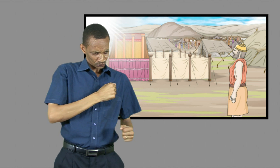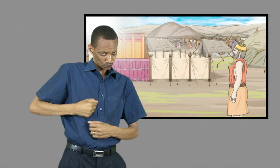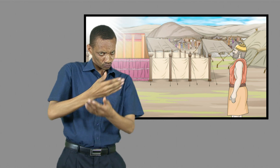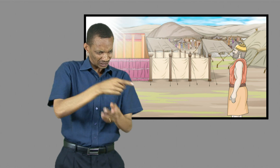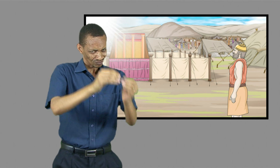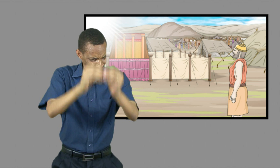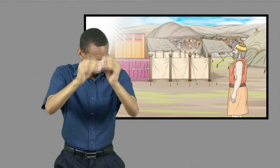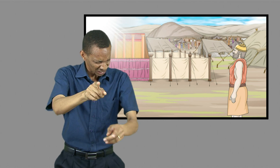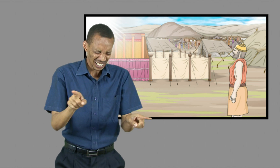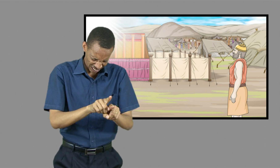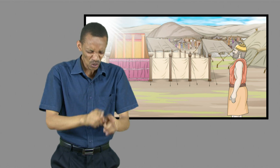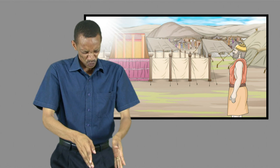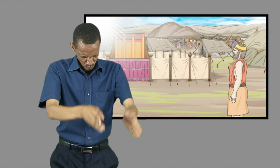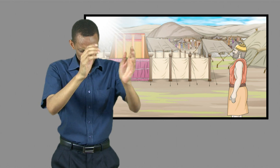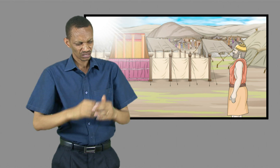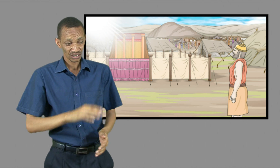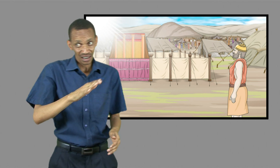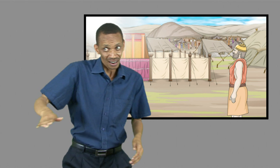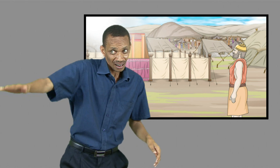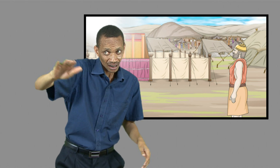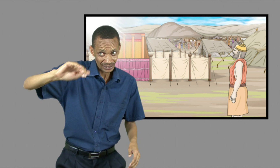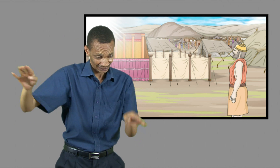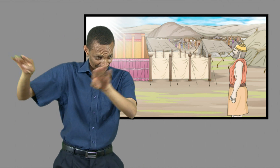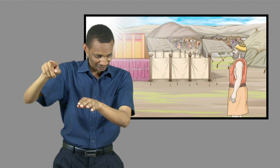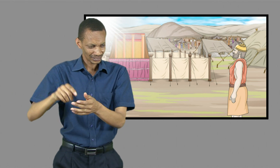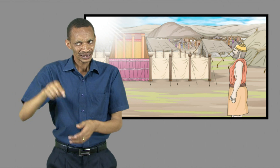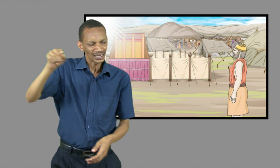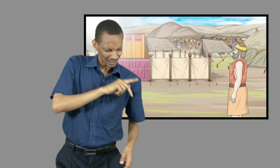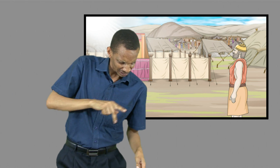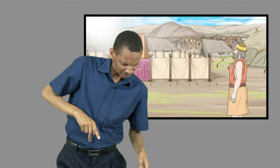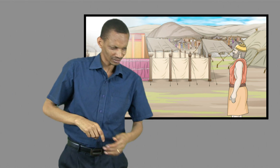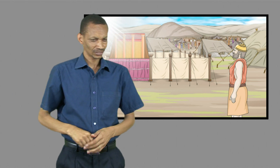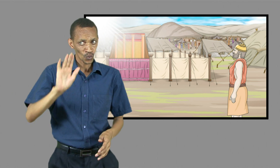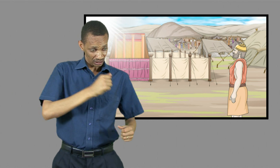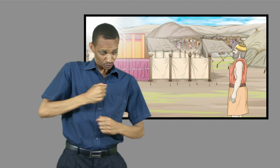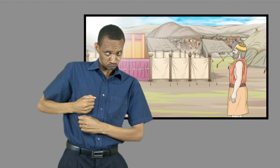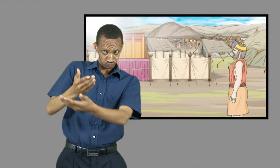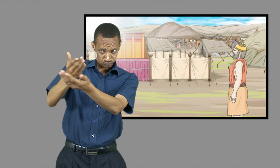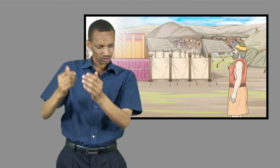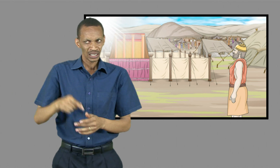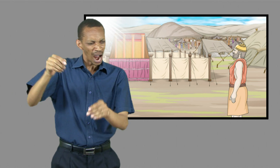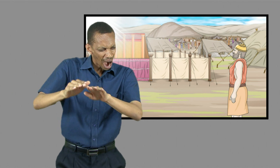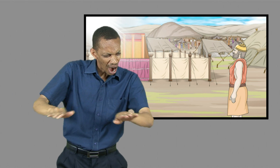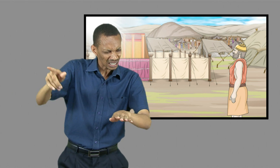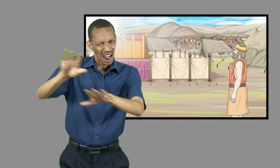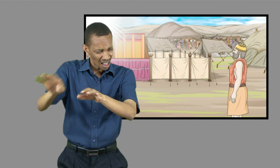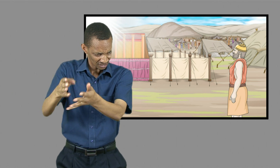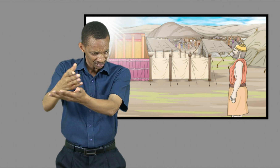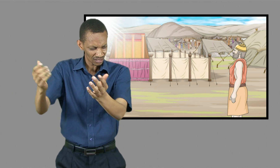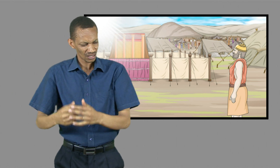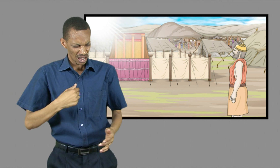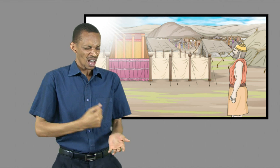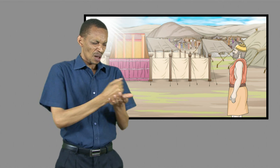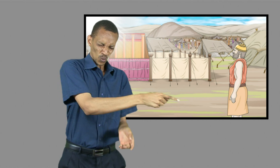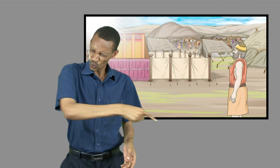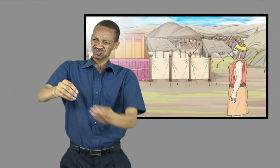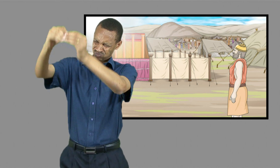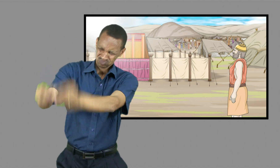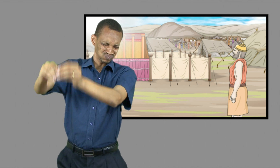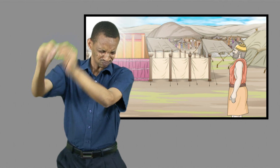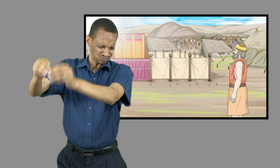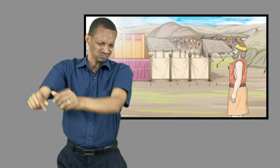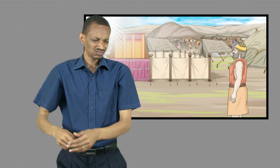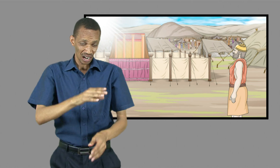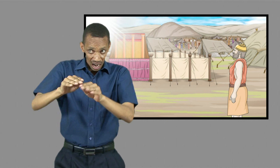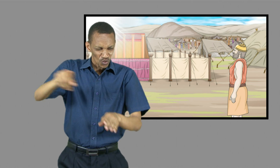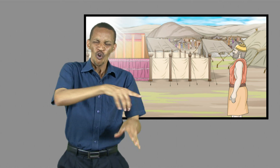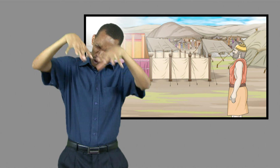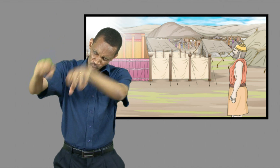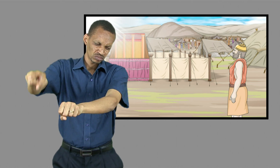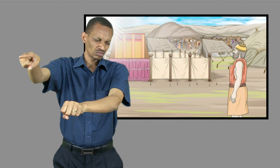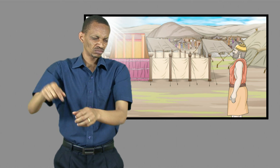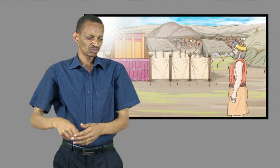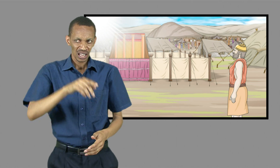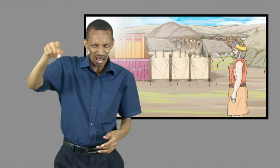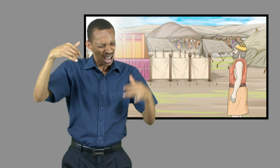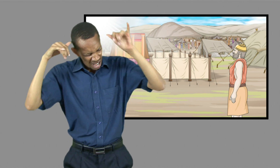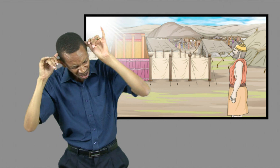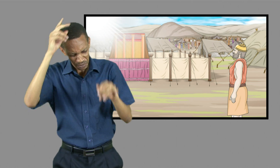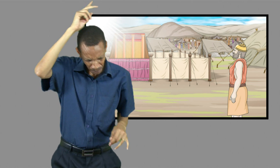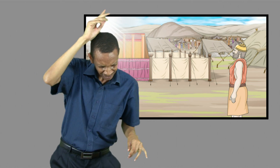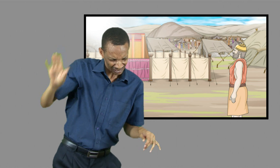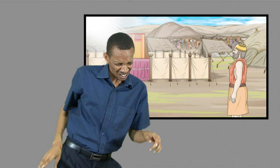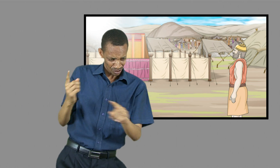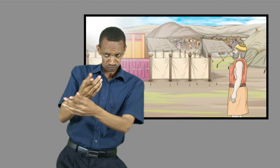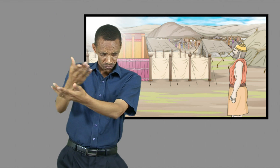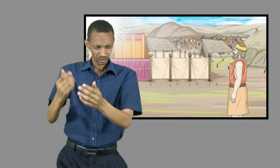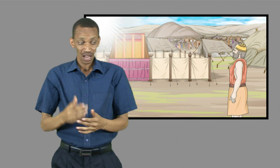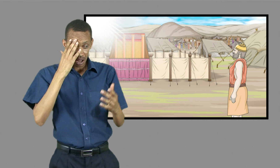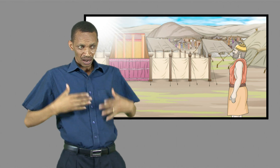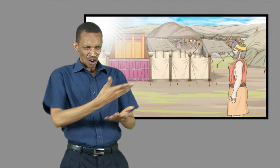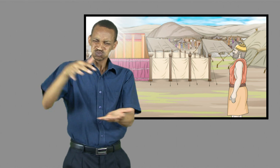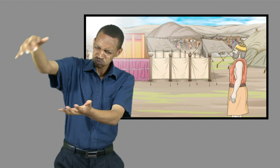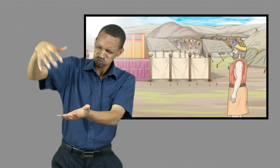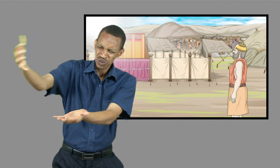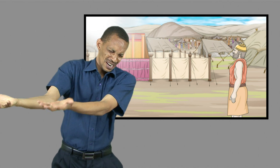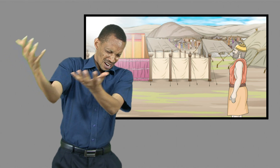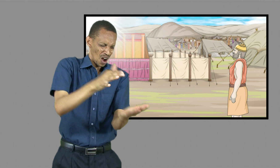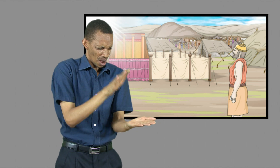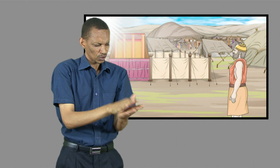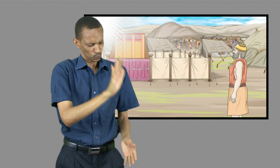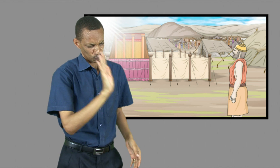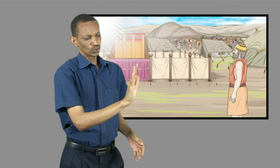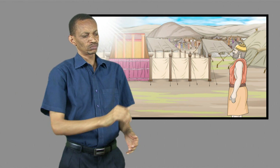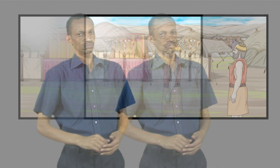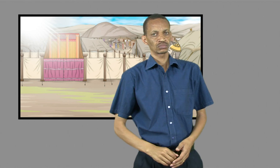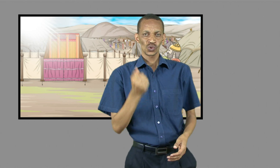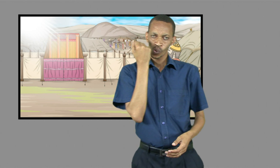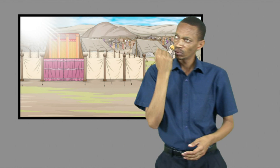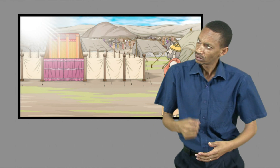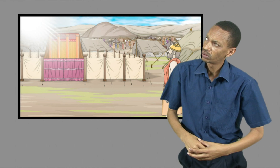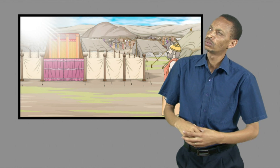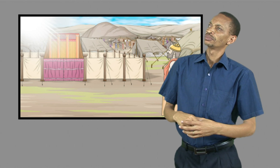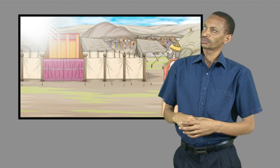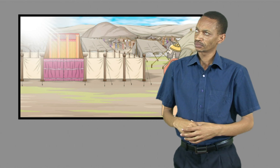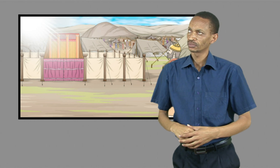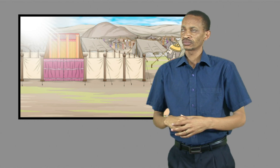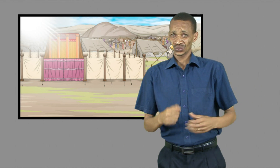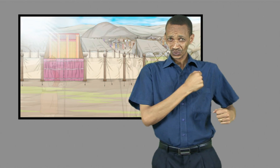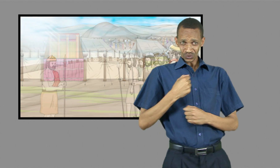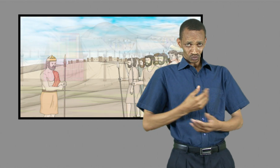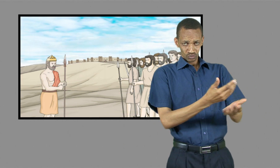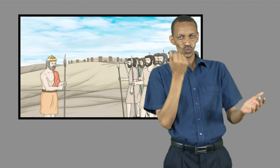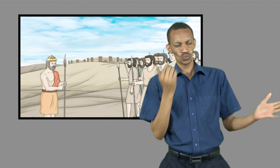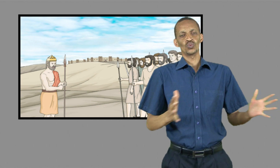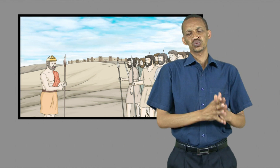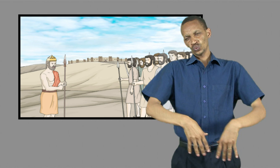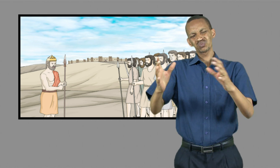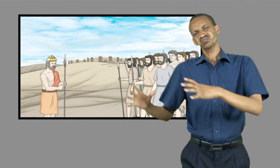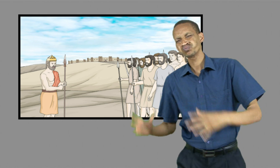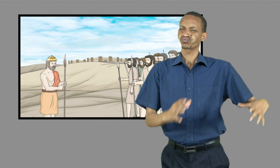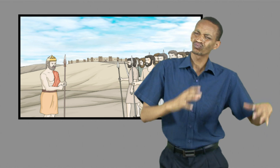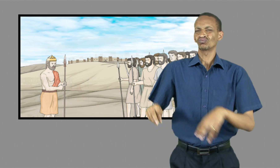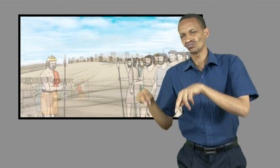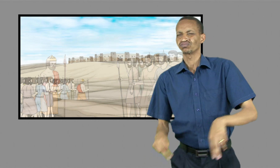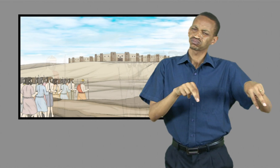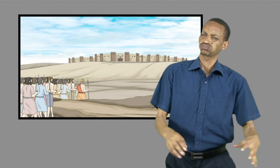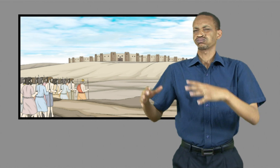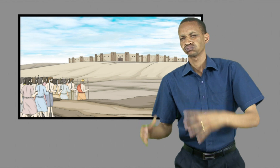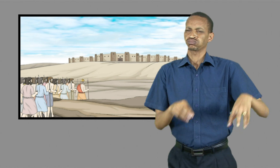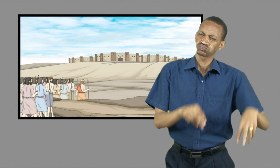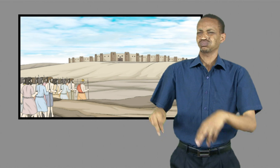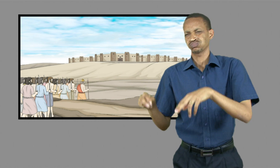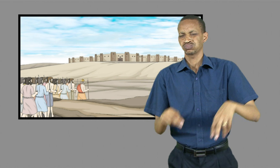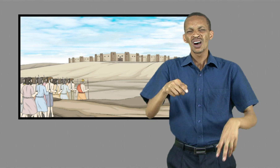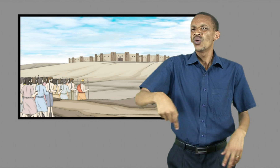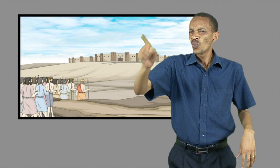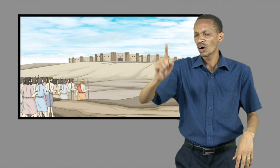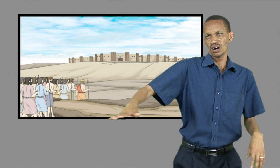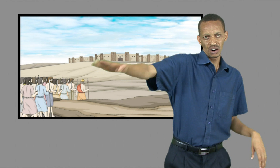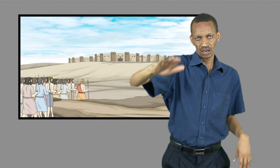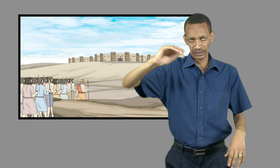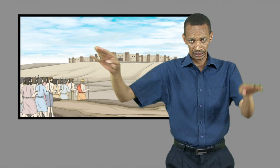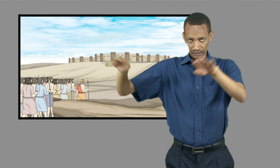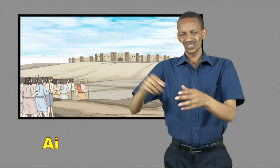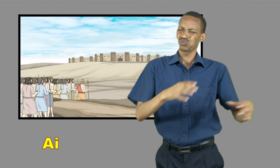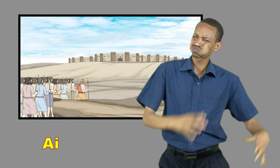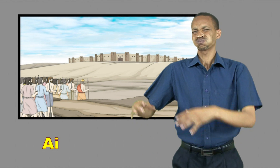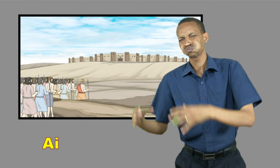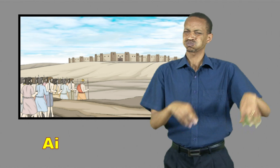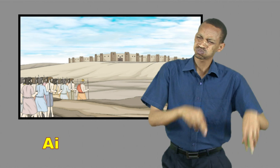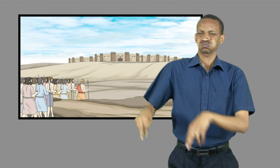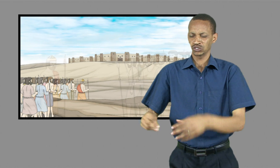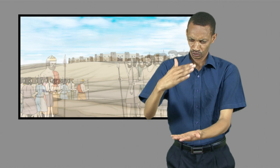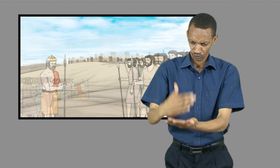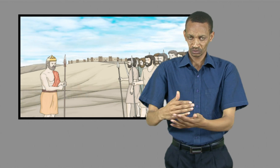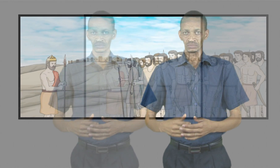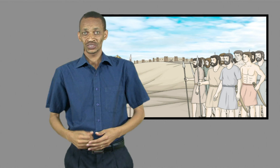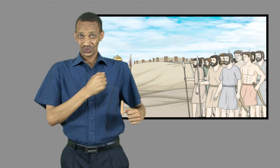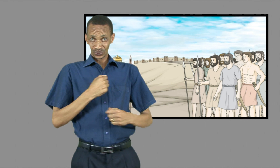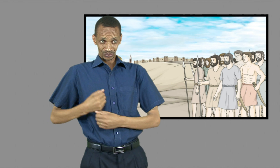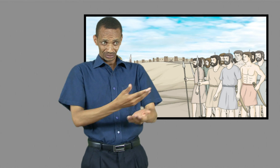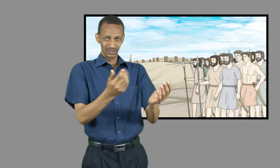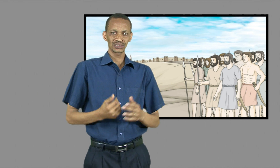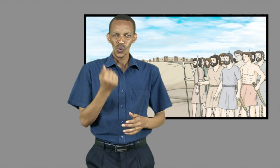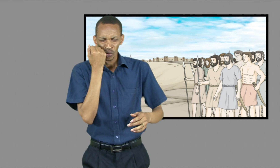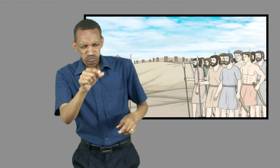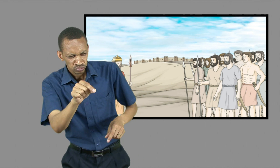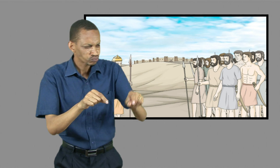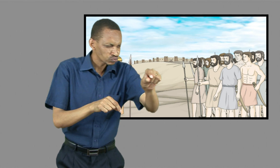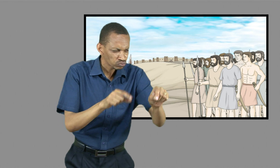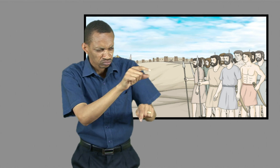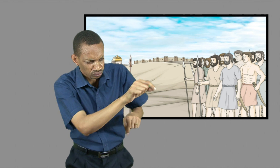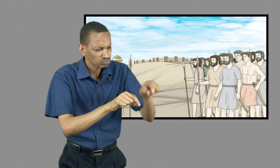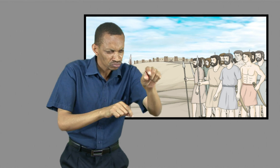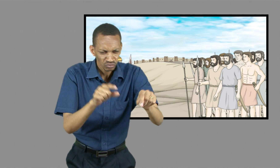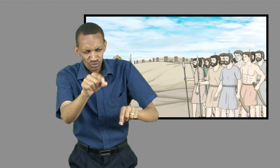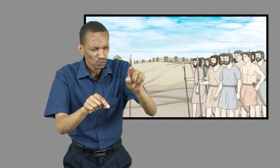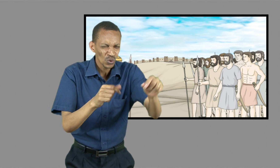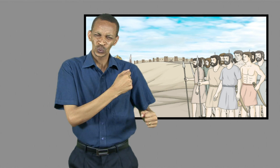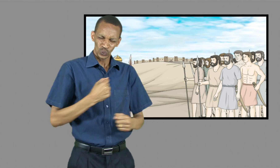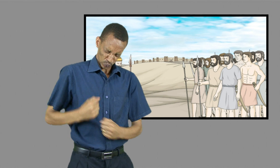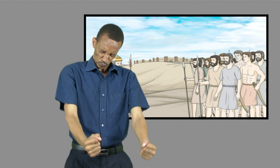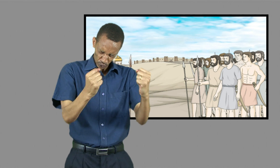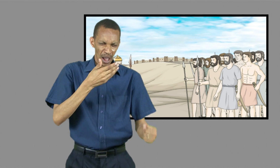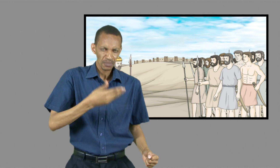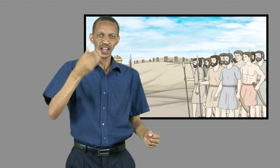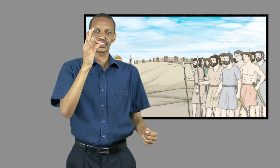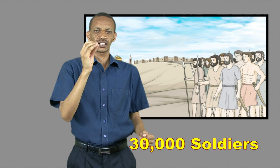So Joshua and the whole army set out to attack Ai. Joshua chose 30,000 mighty men of valor and sent them out at night with these orders: “Pay attention. You are to lie in ambush behind the city, not too far from it. All of you must be ready. Then I and all the troops with me will advance on the city. When they come out against us as they did the first time, we will flee from them.